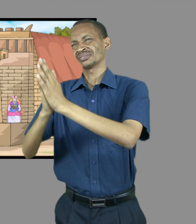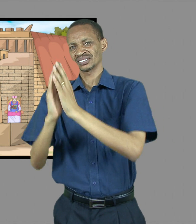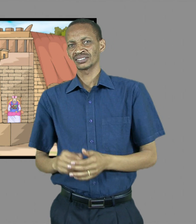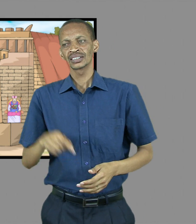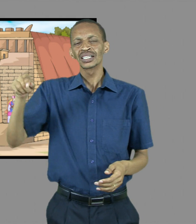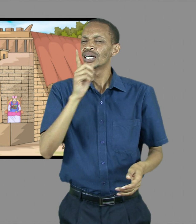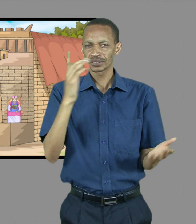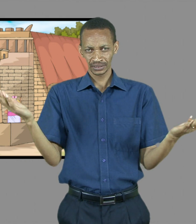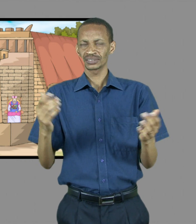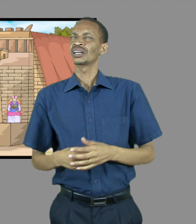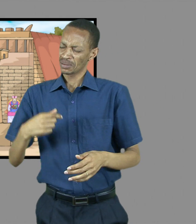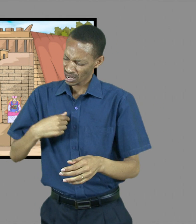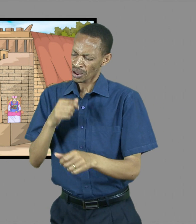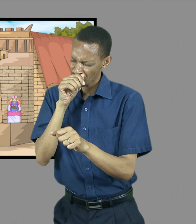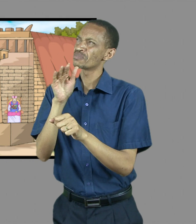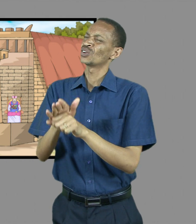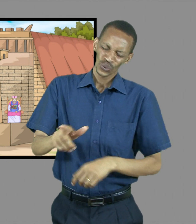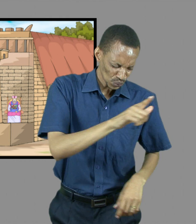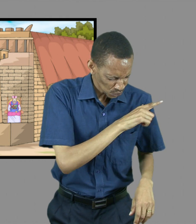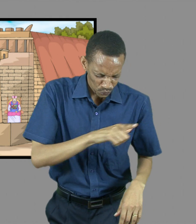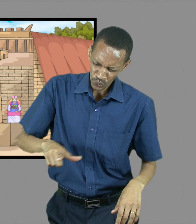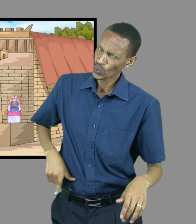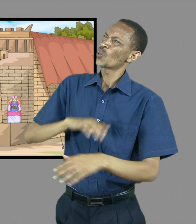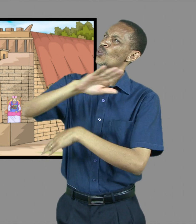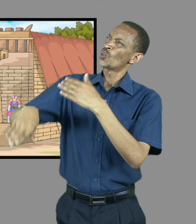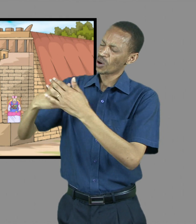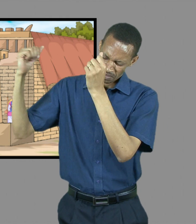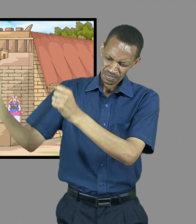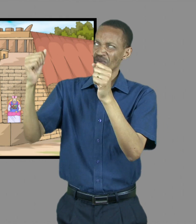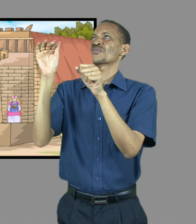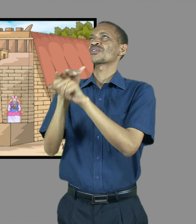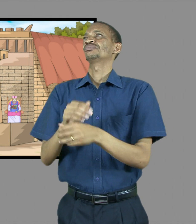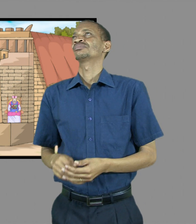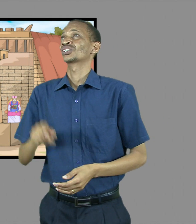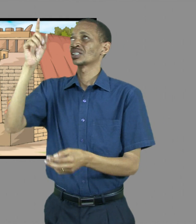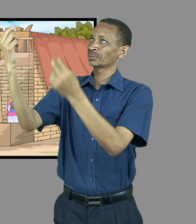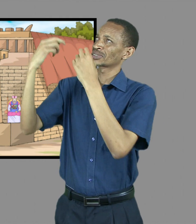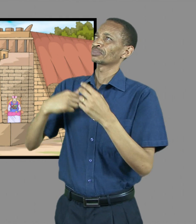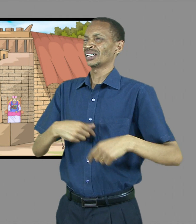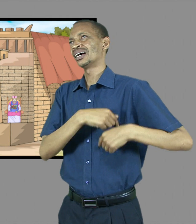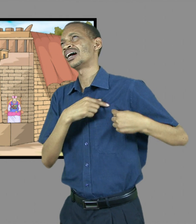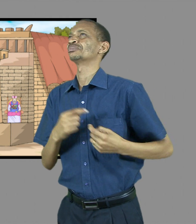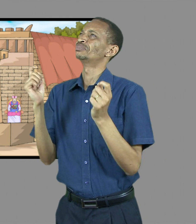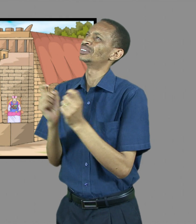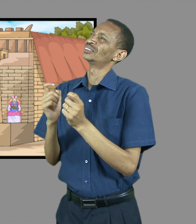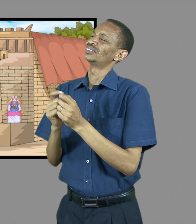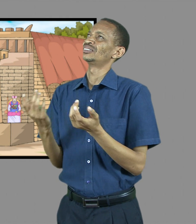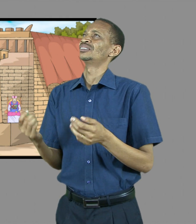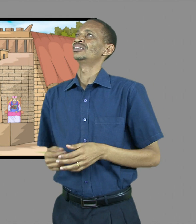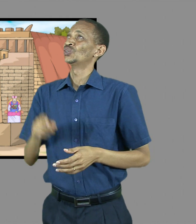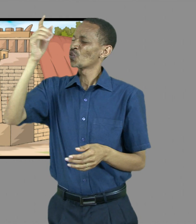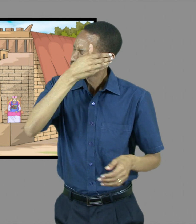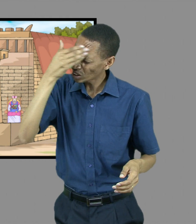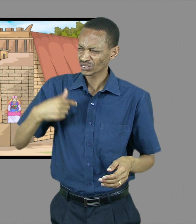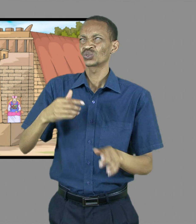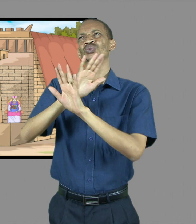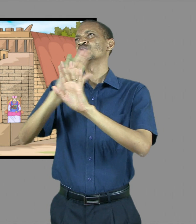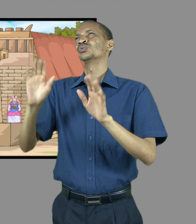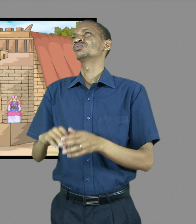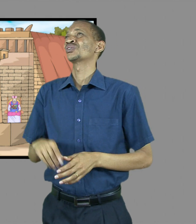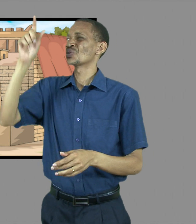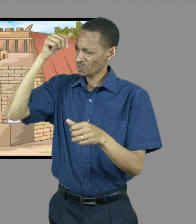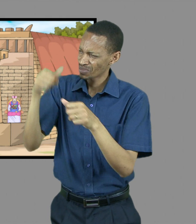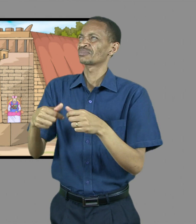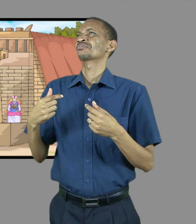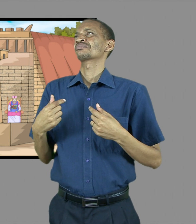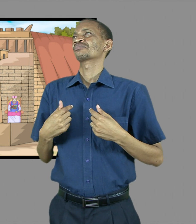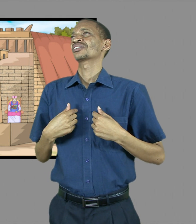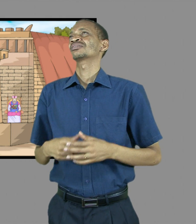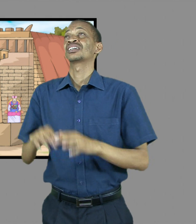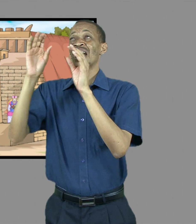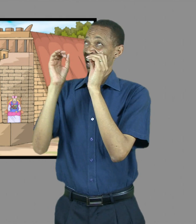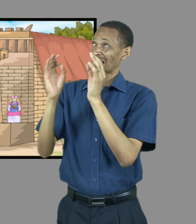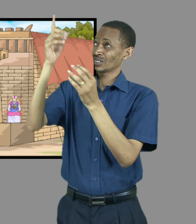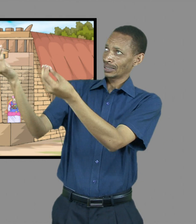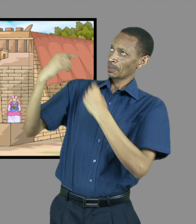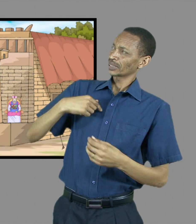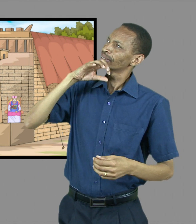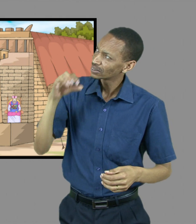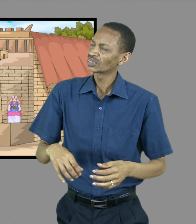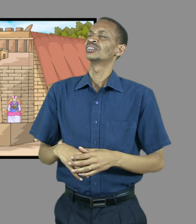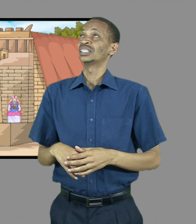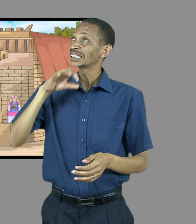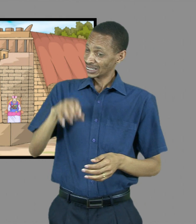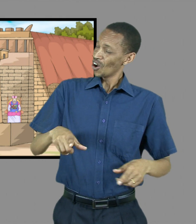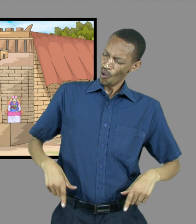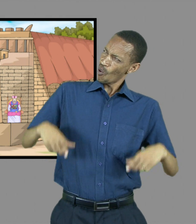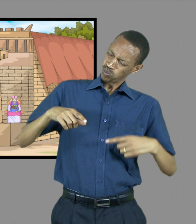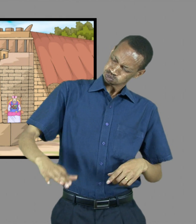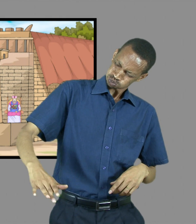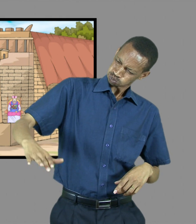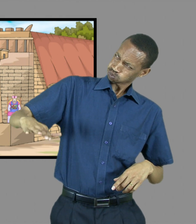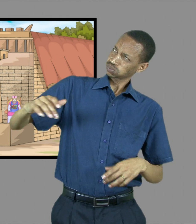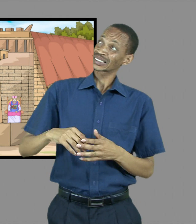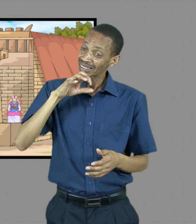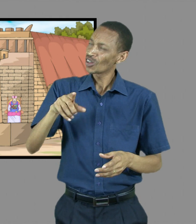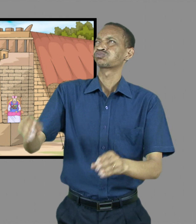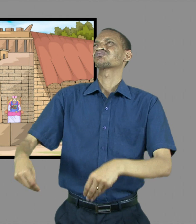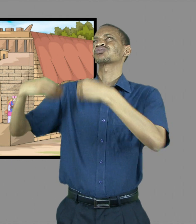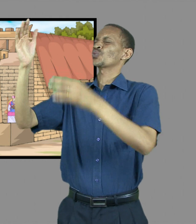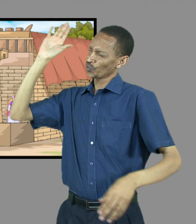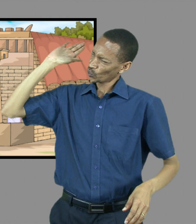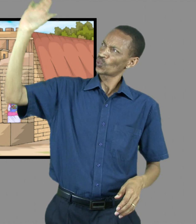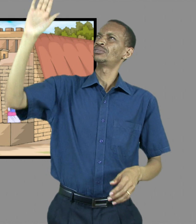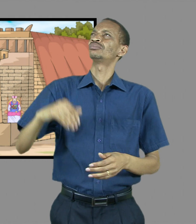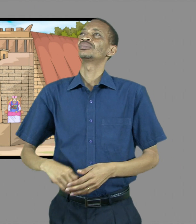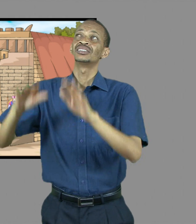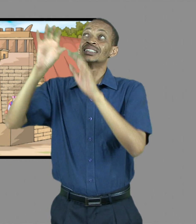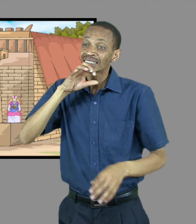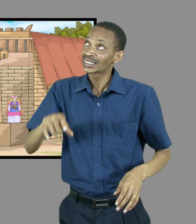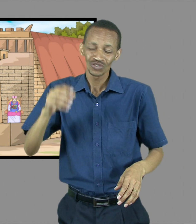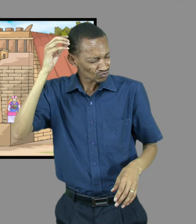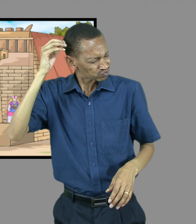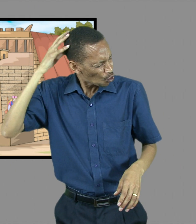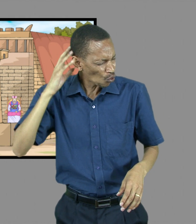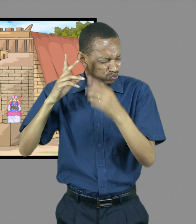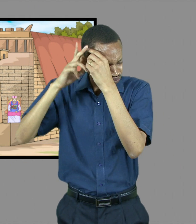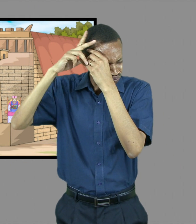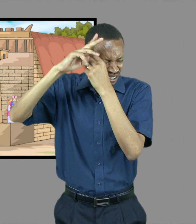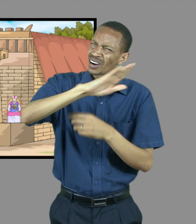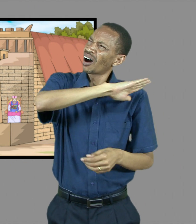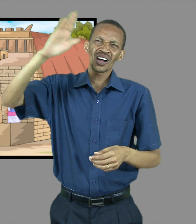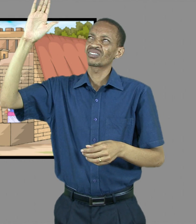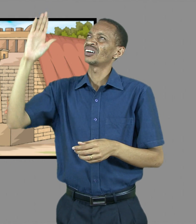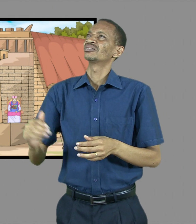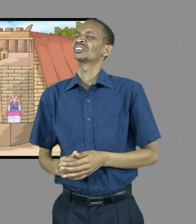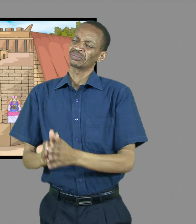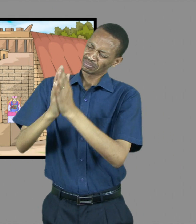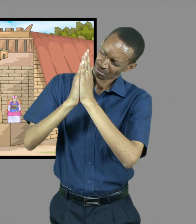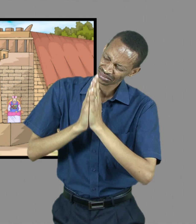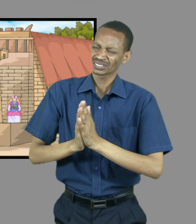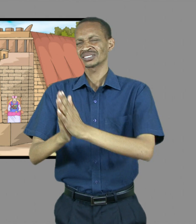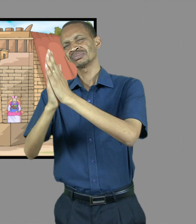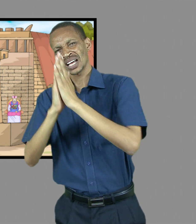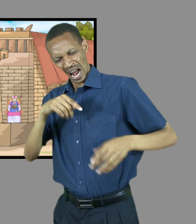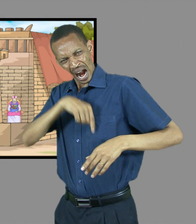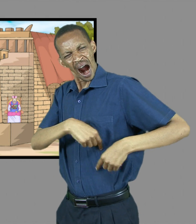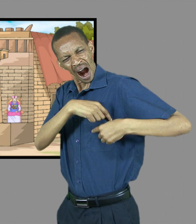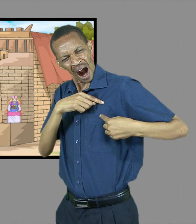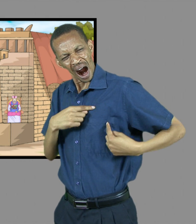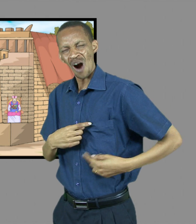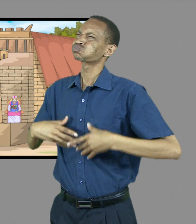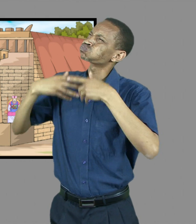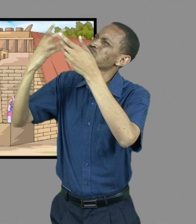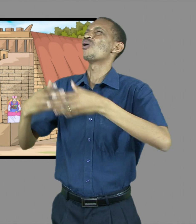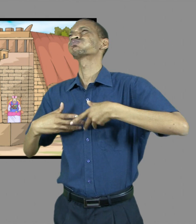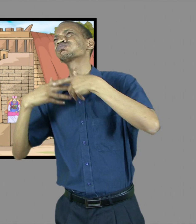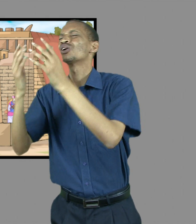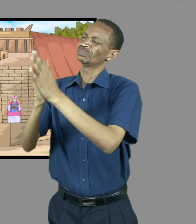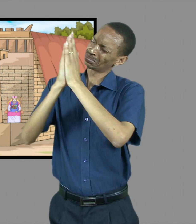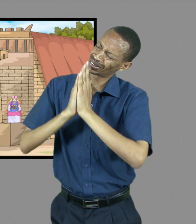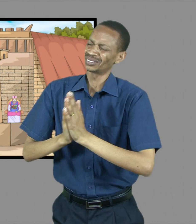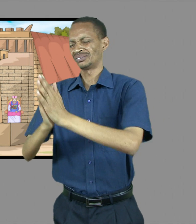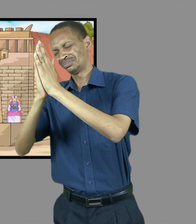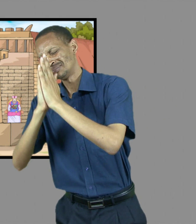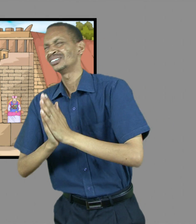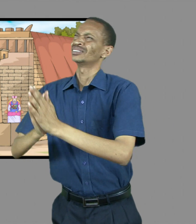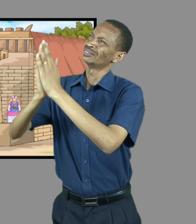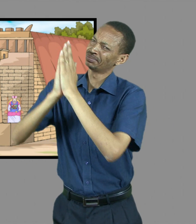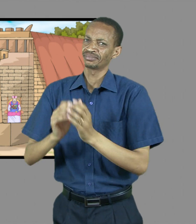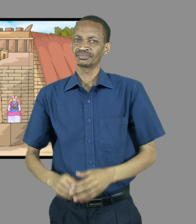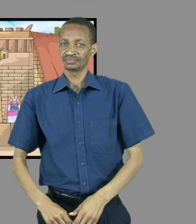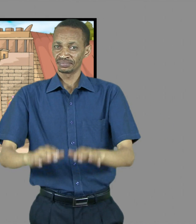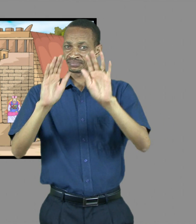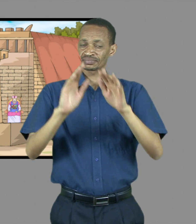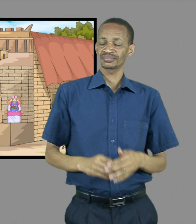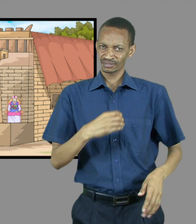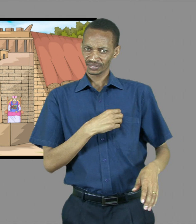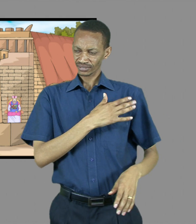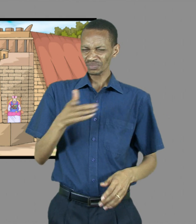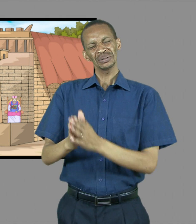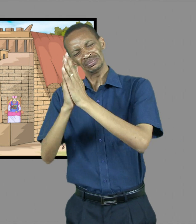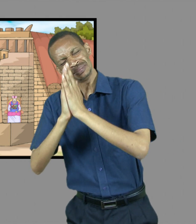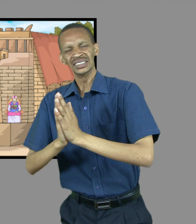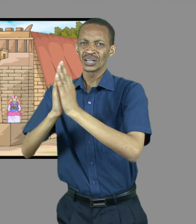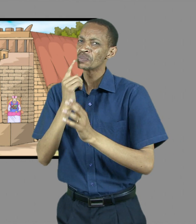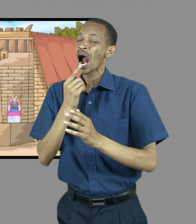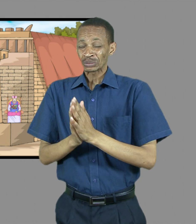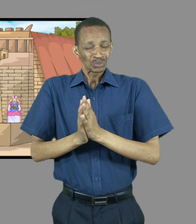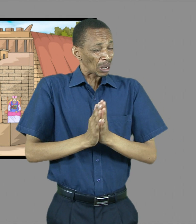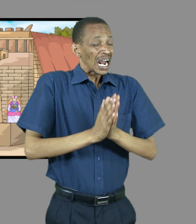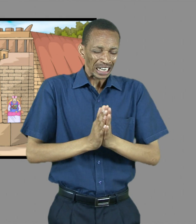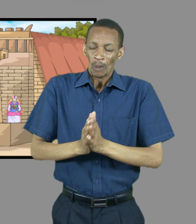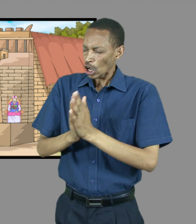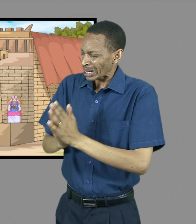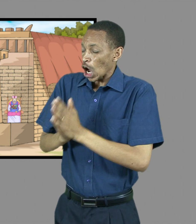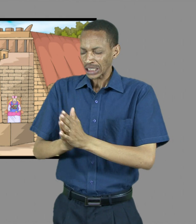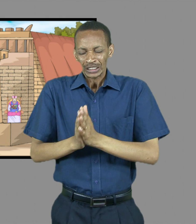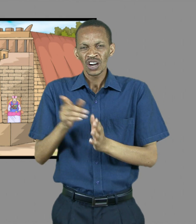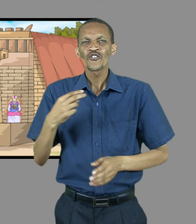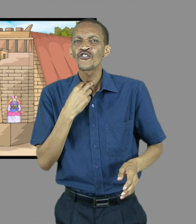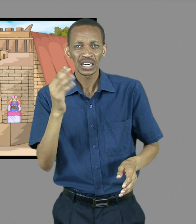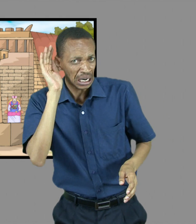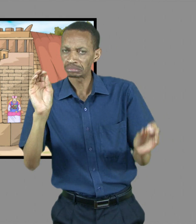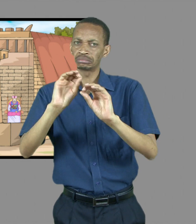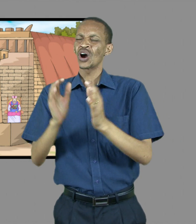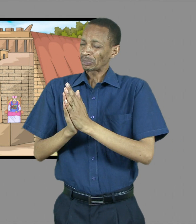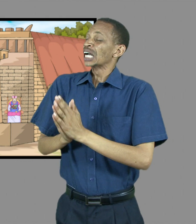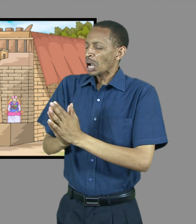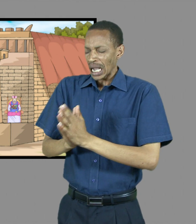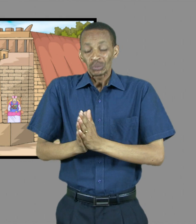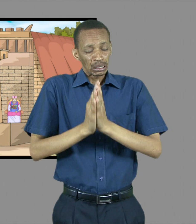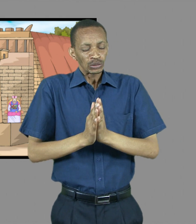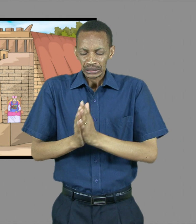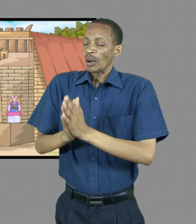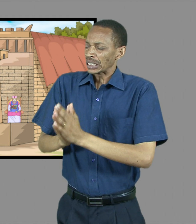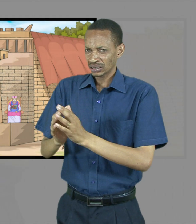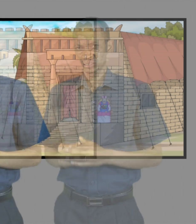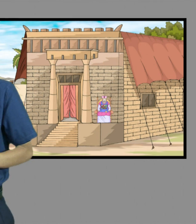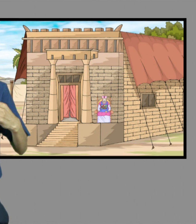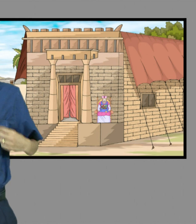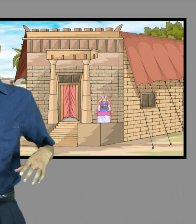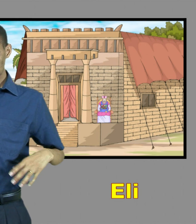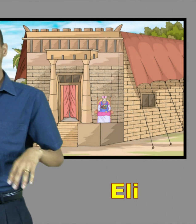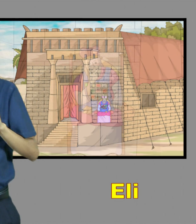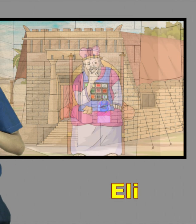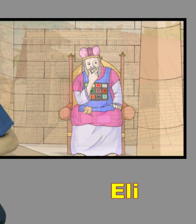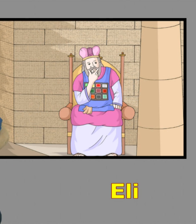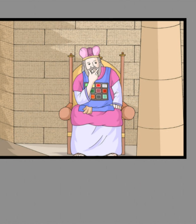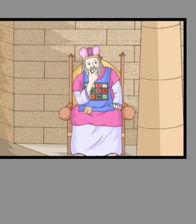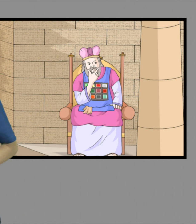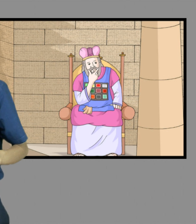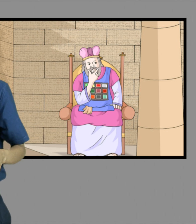And she made a vow, pleading, “O LORD of Hosts, if only You will look upon the affliction of Your maidservant and remember me, not forgetting Your maidservant but giving her a son, then I will dedicate him to the LORD all the days of his life, and no razor shall ever come over his head.”